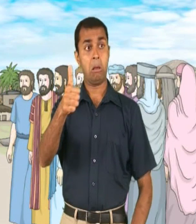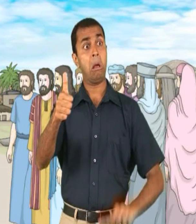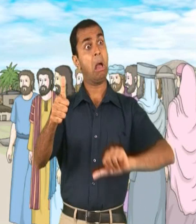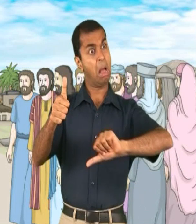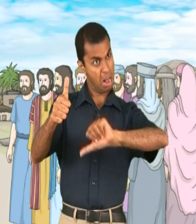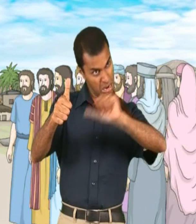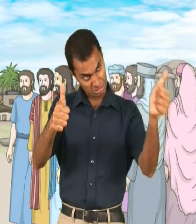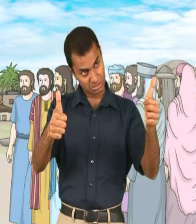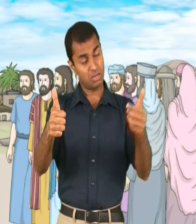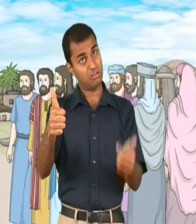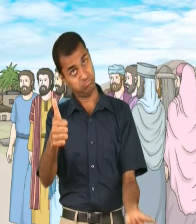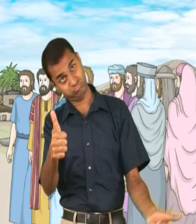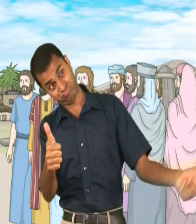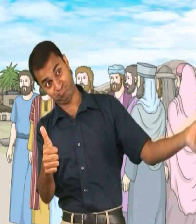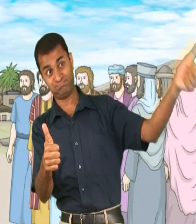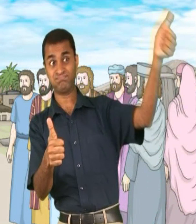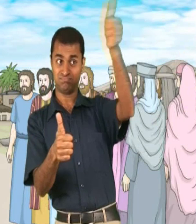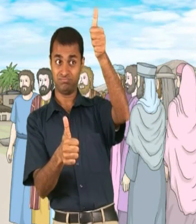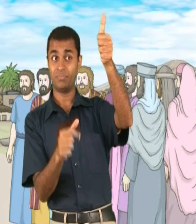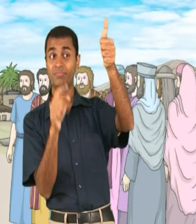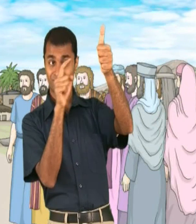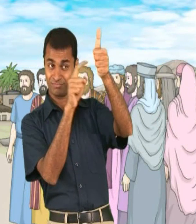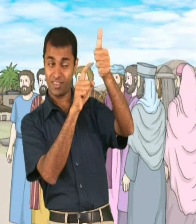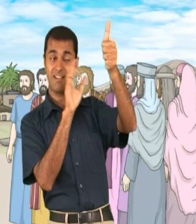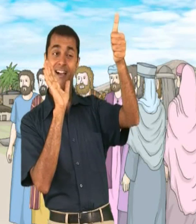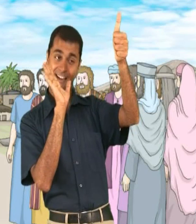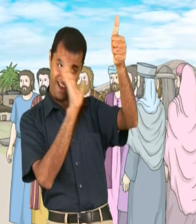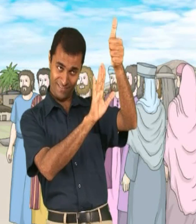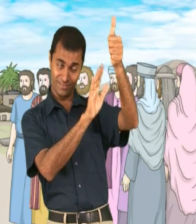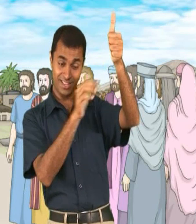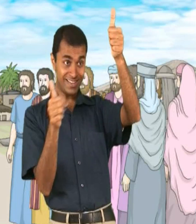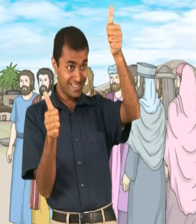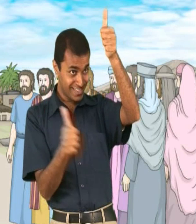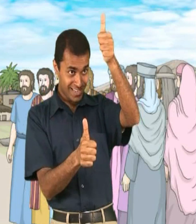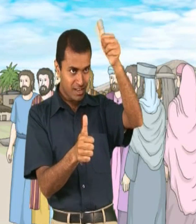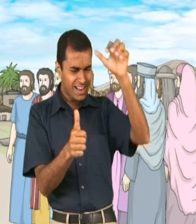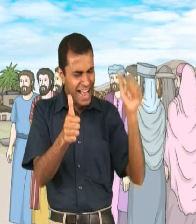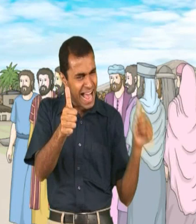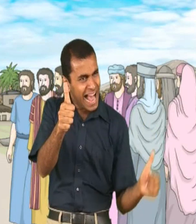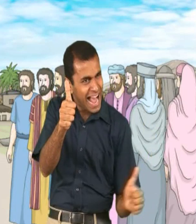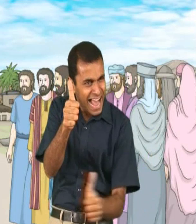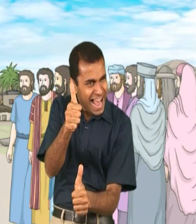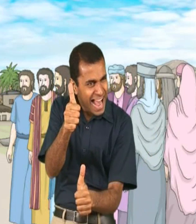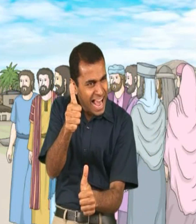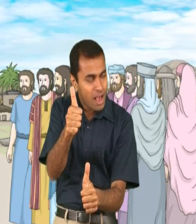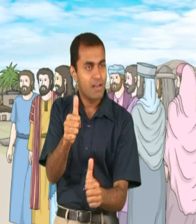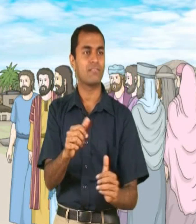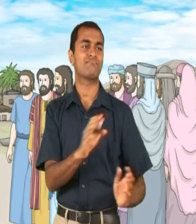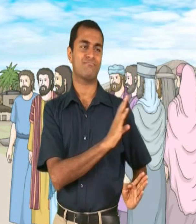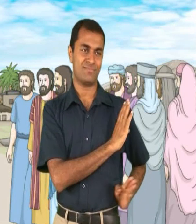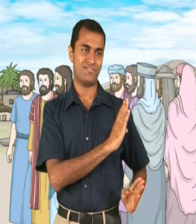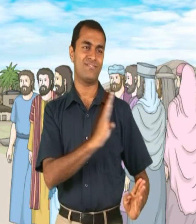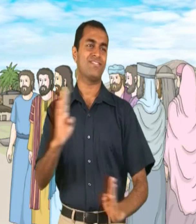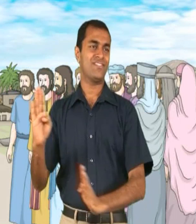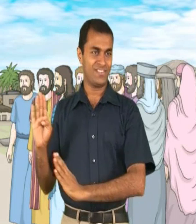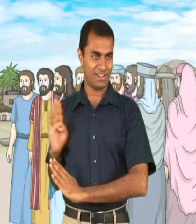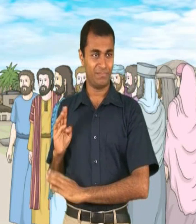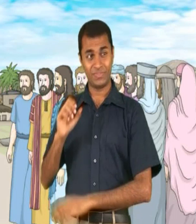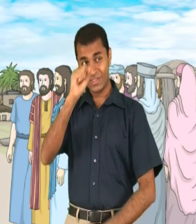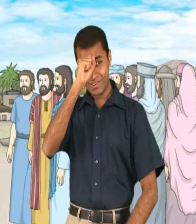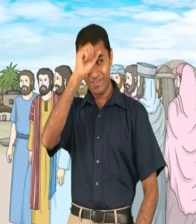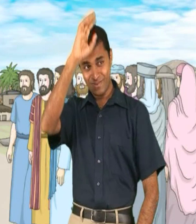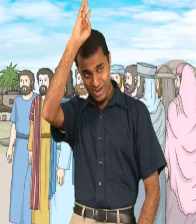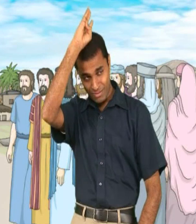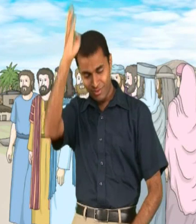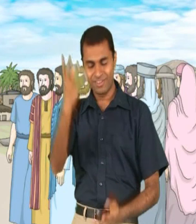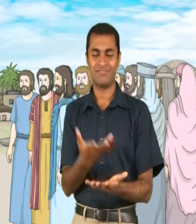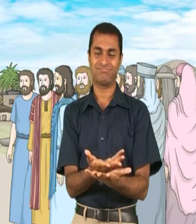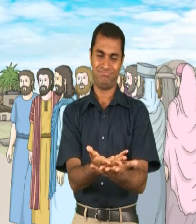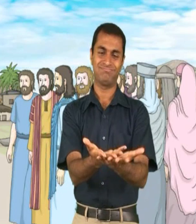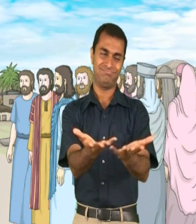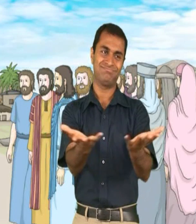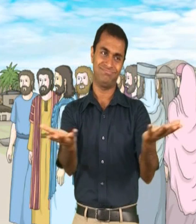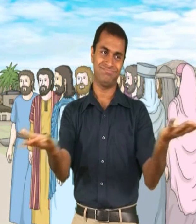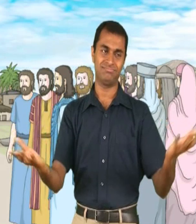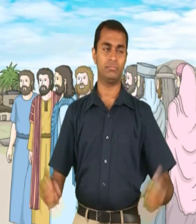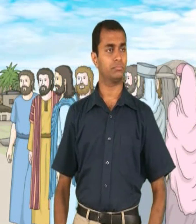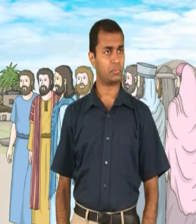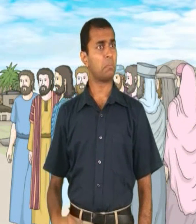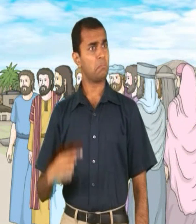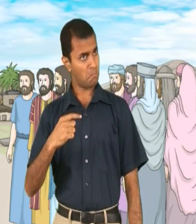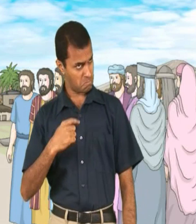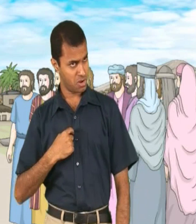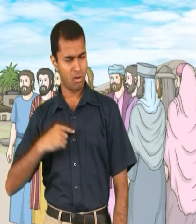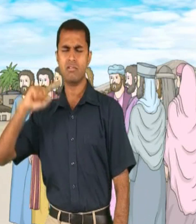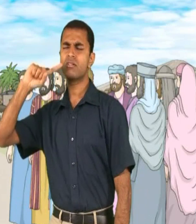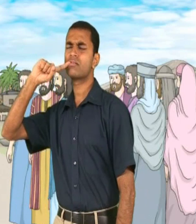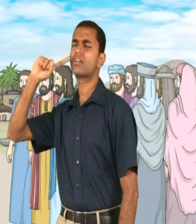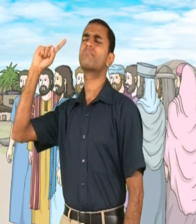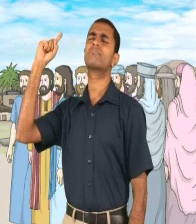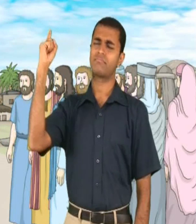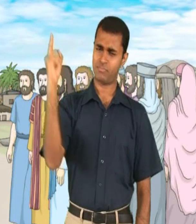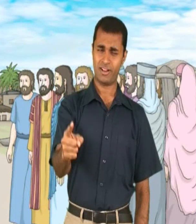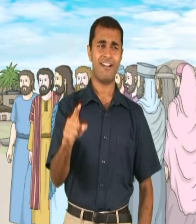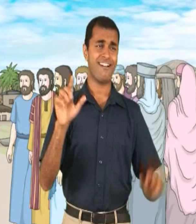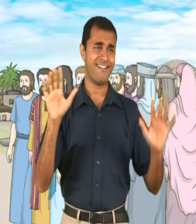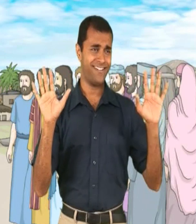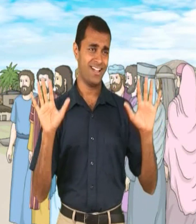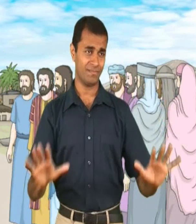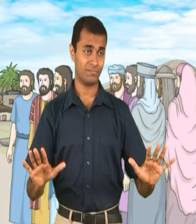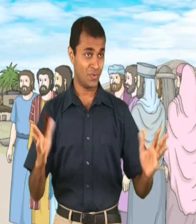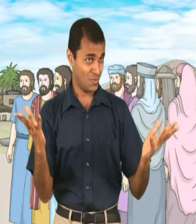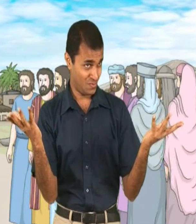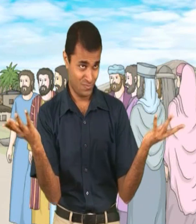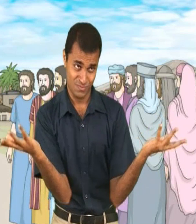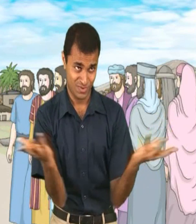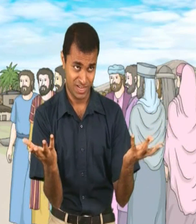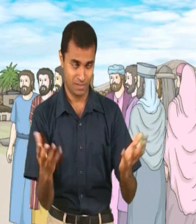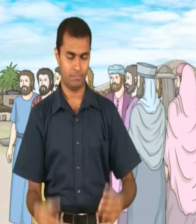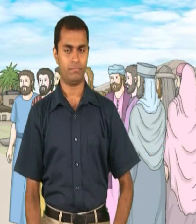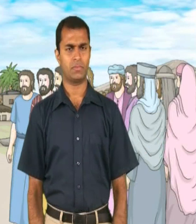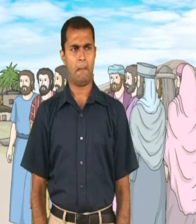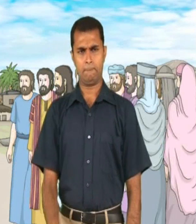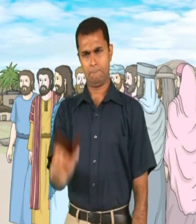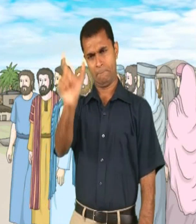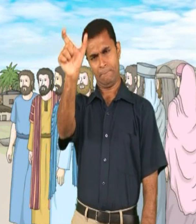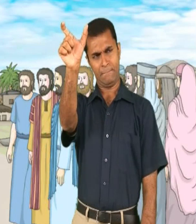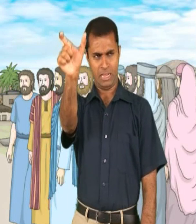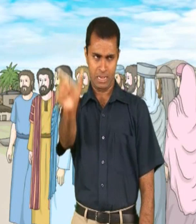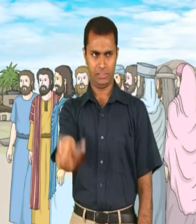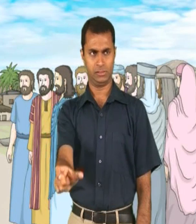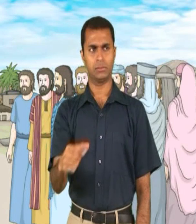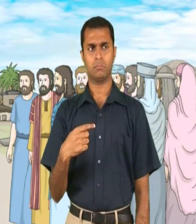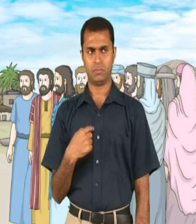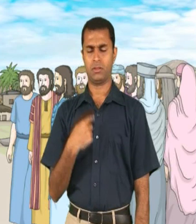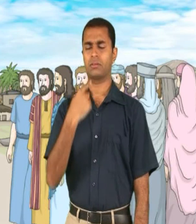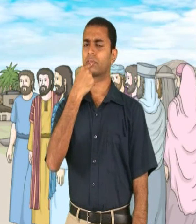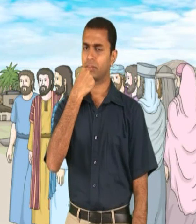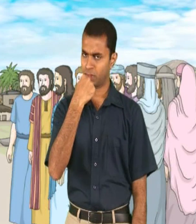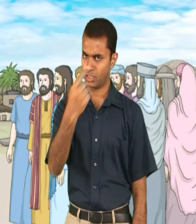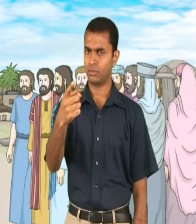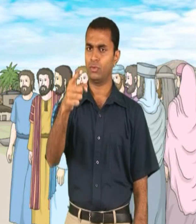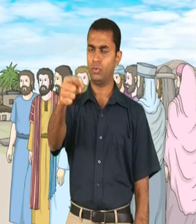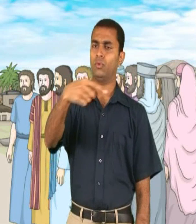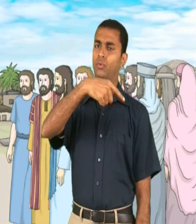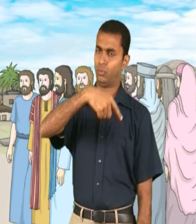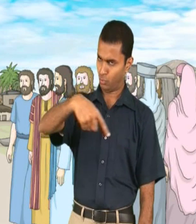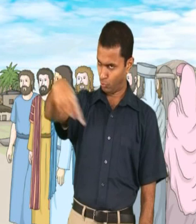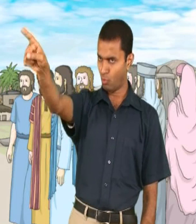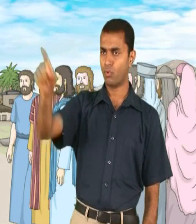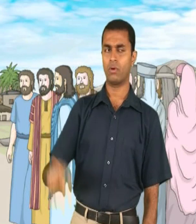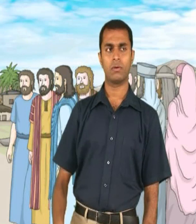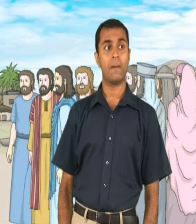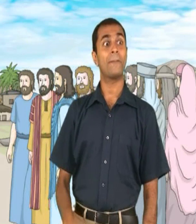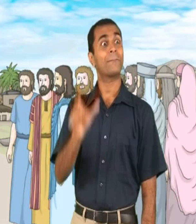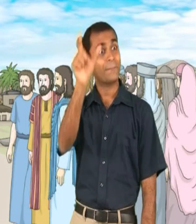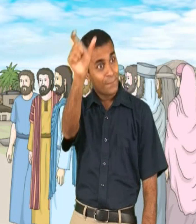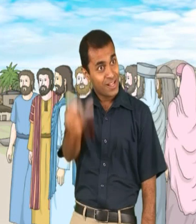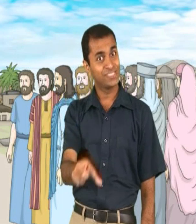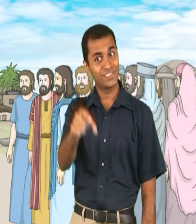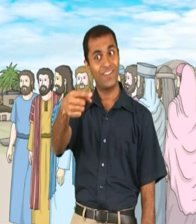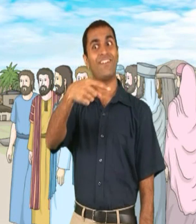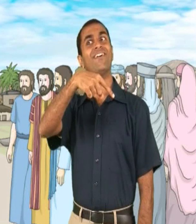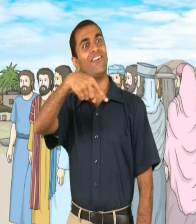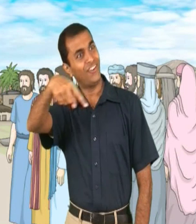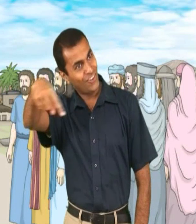But just say the word, and my servant will be healed.